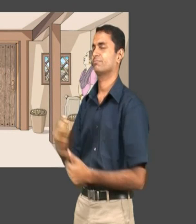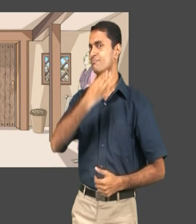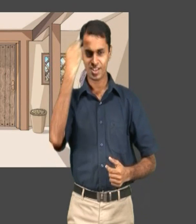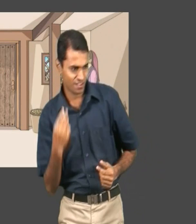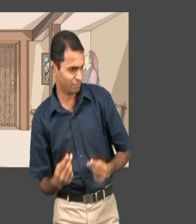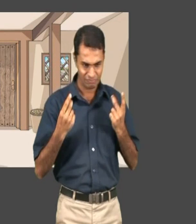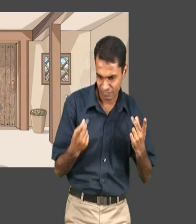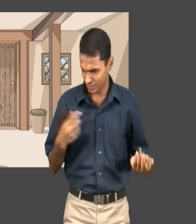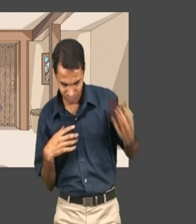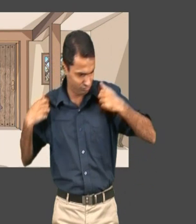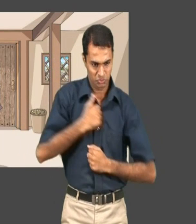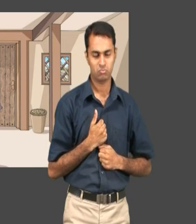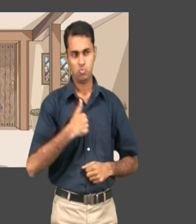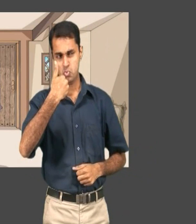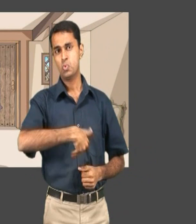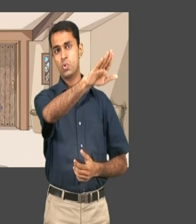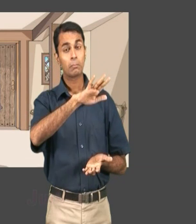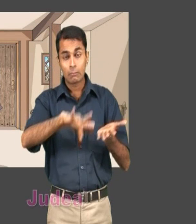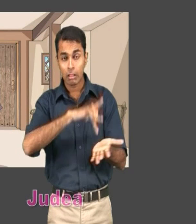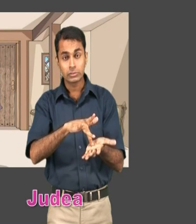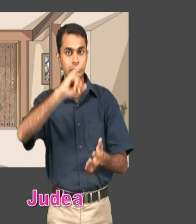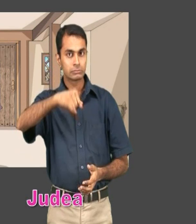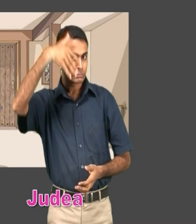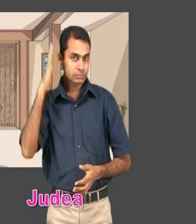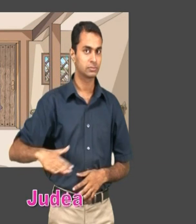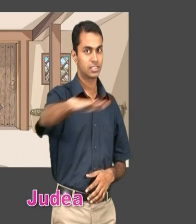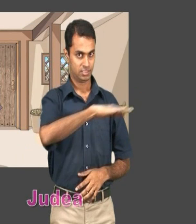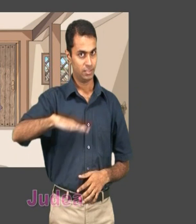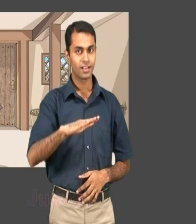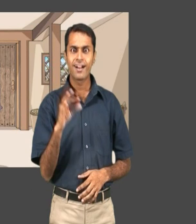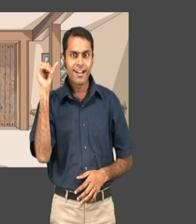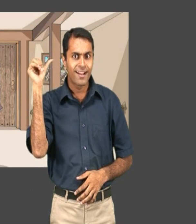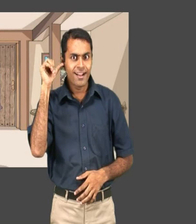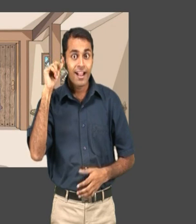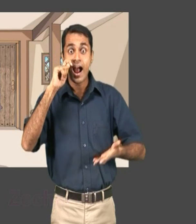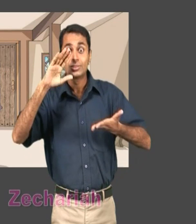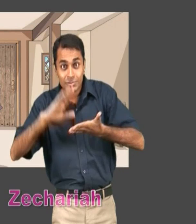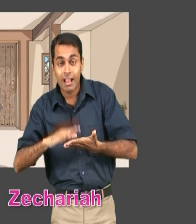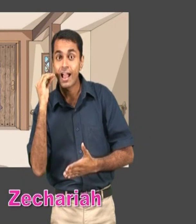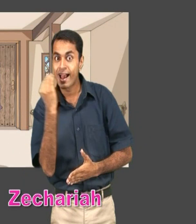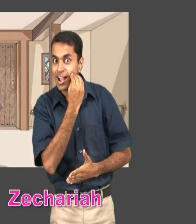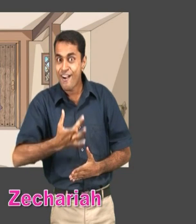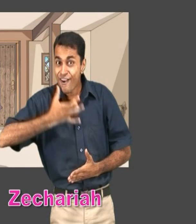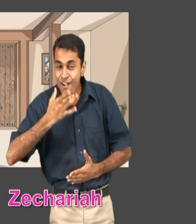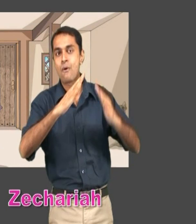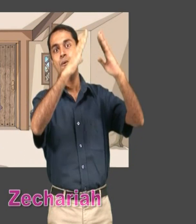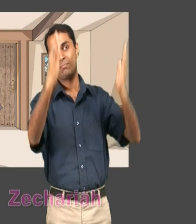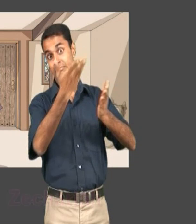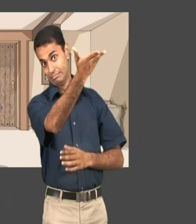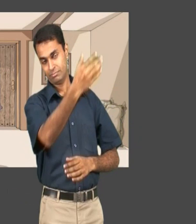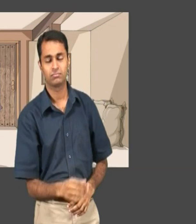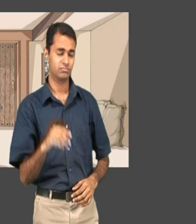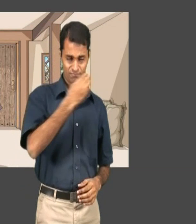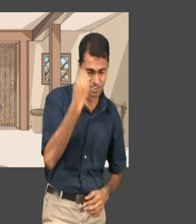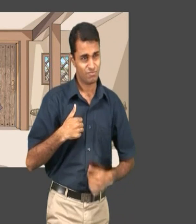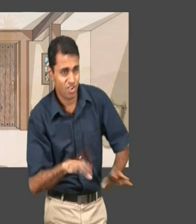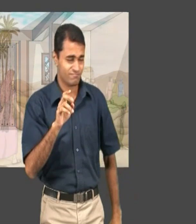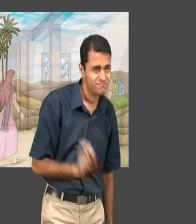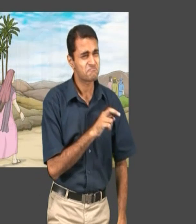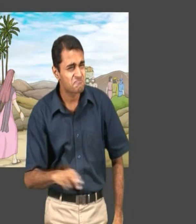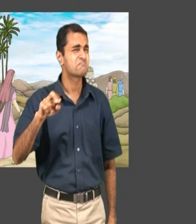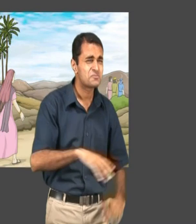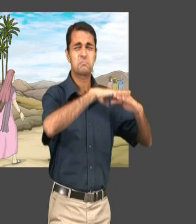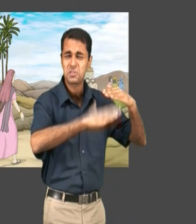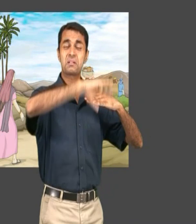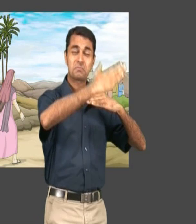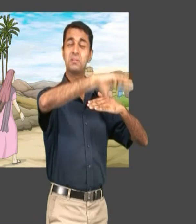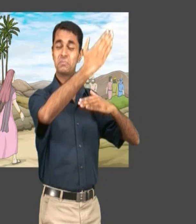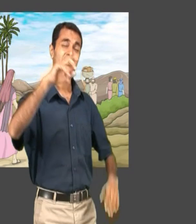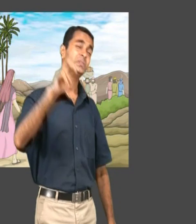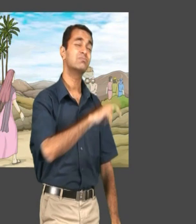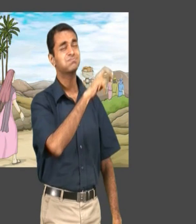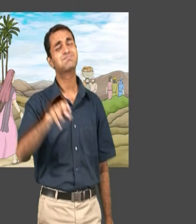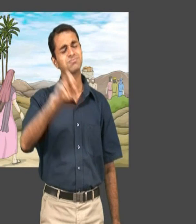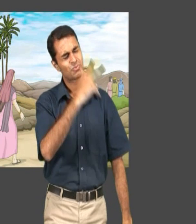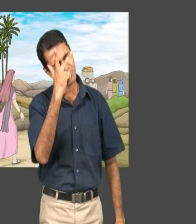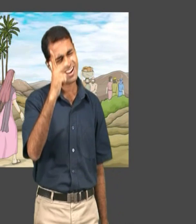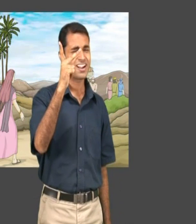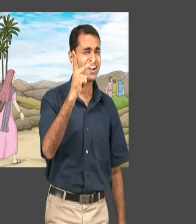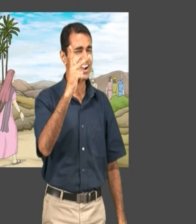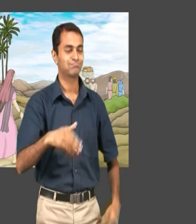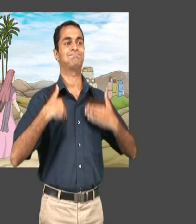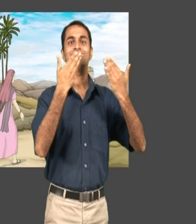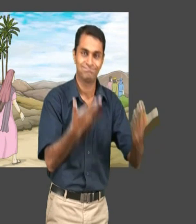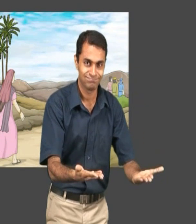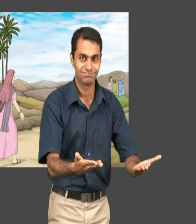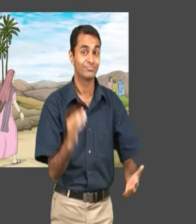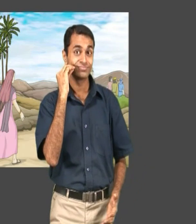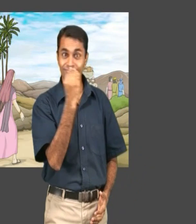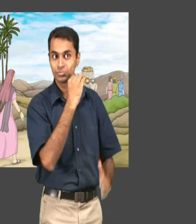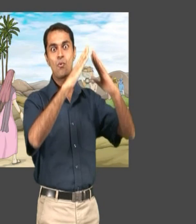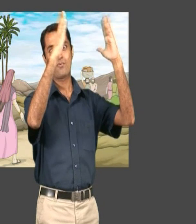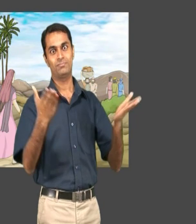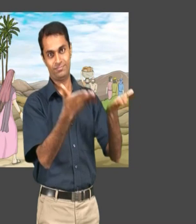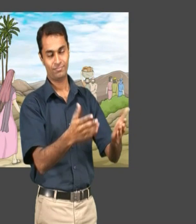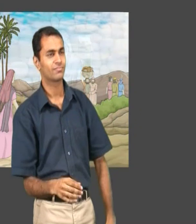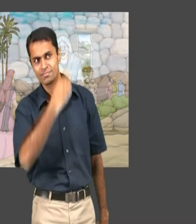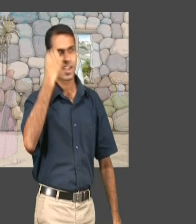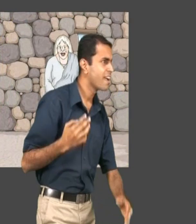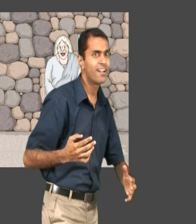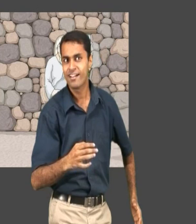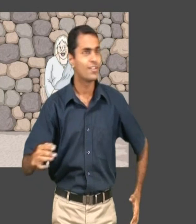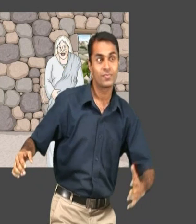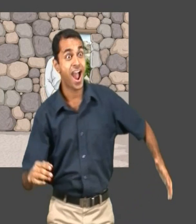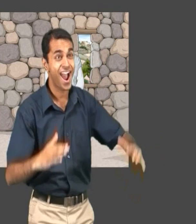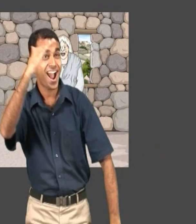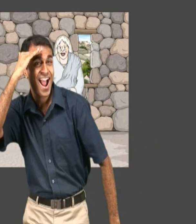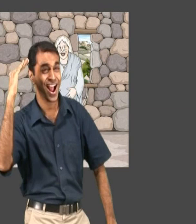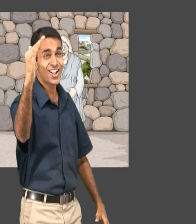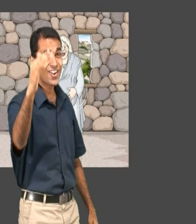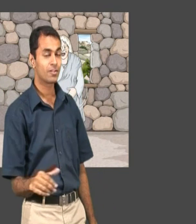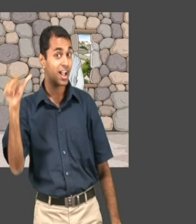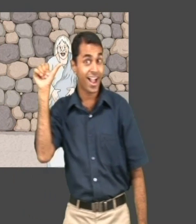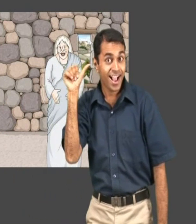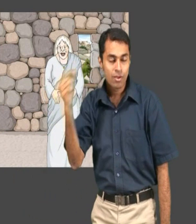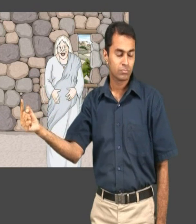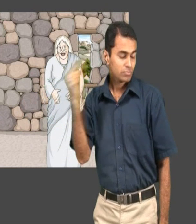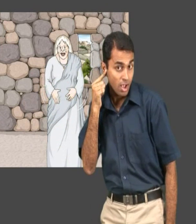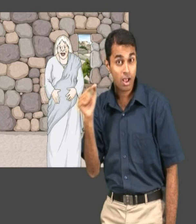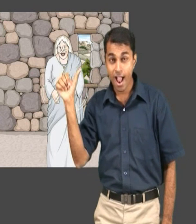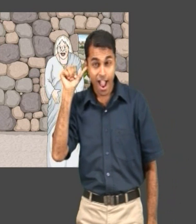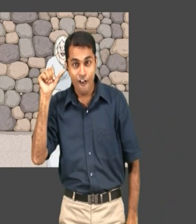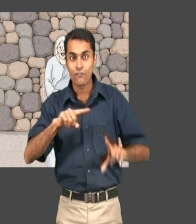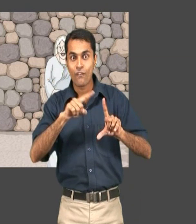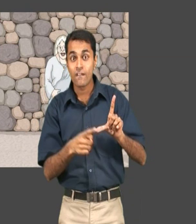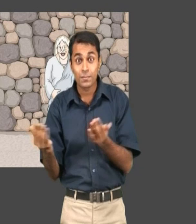In those days Mary got ready and hurried to a town in the hill country of Judah, where she entered the home of Zechariah and greeted Elizabeth.